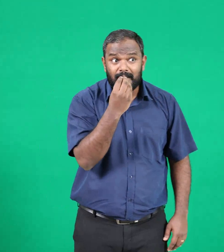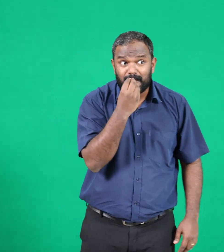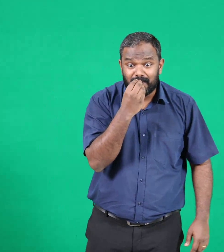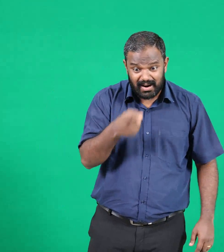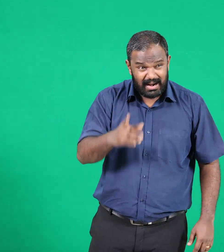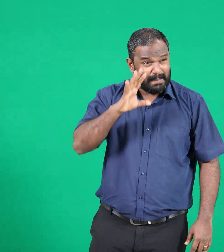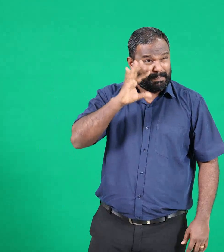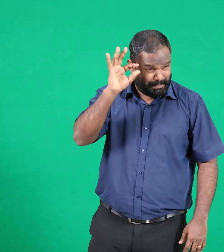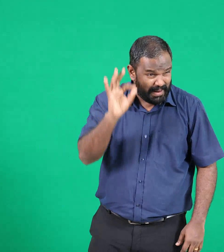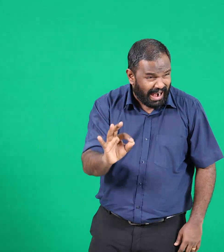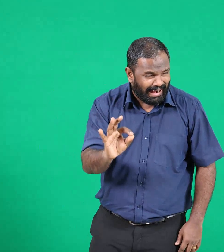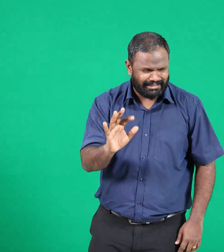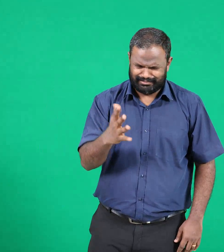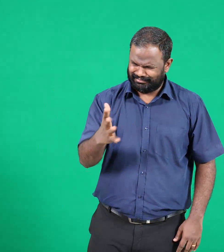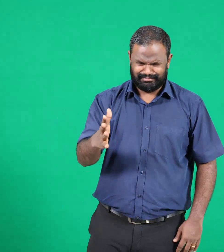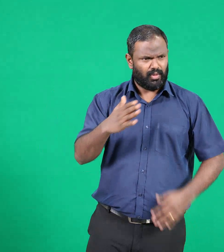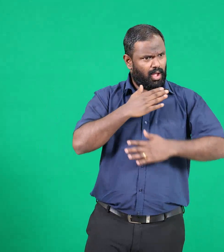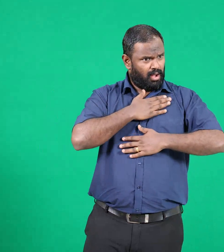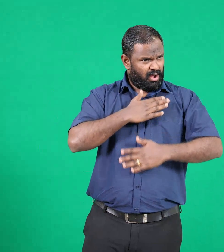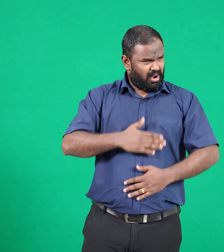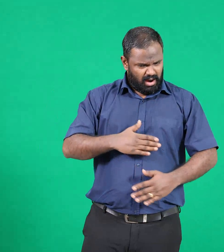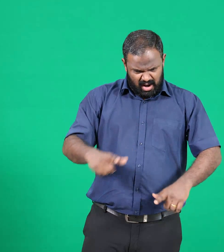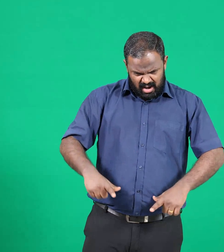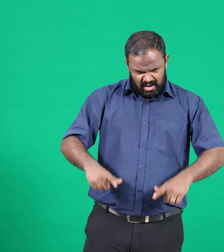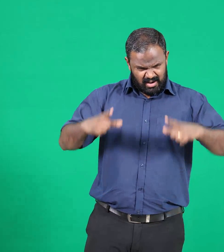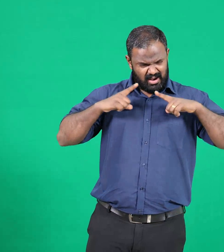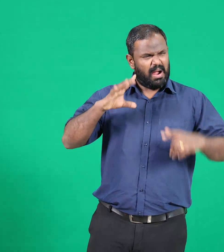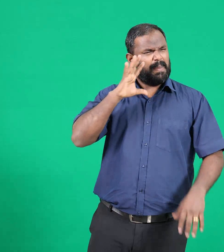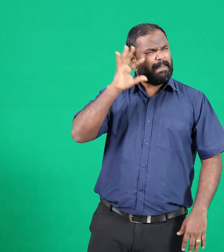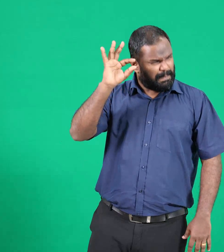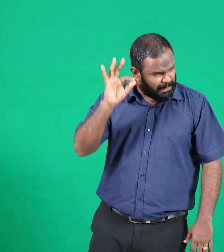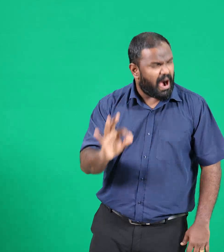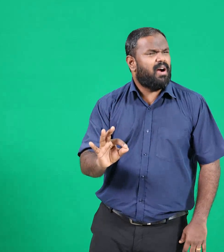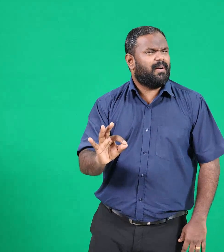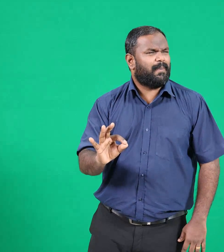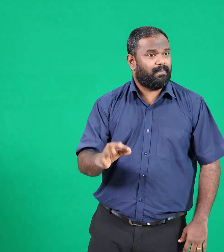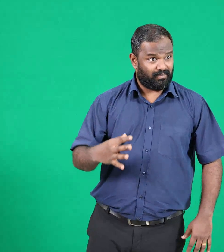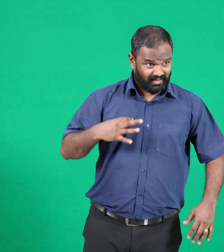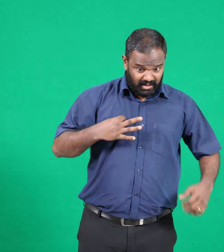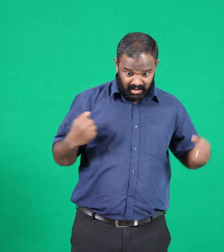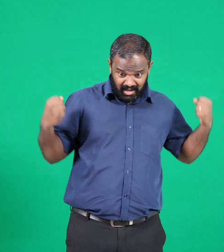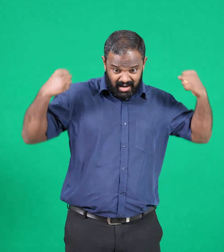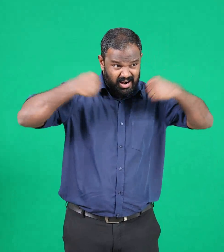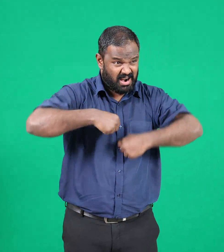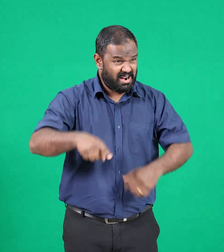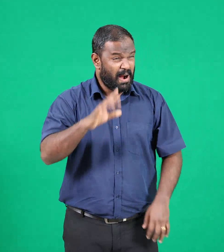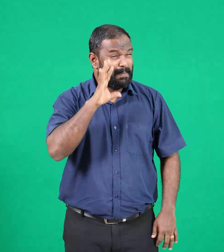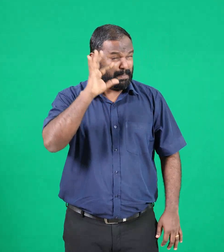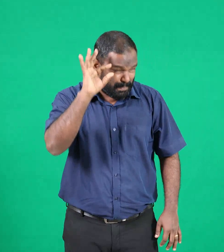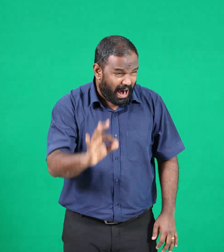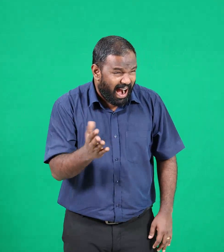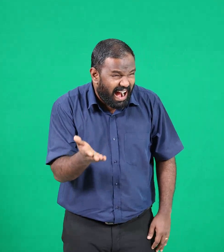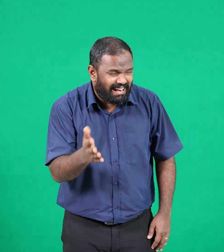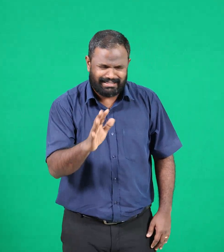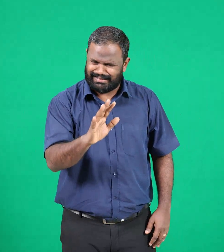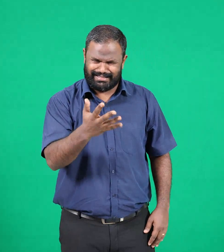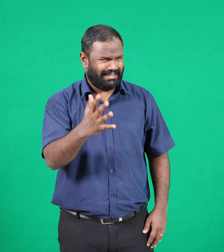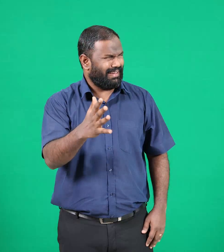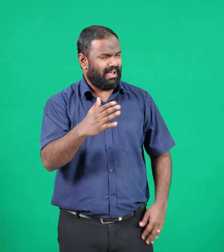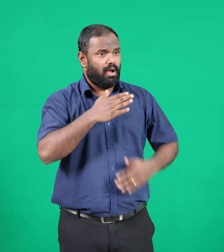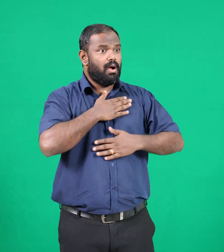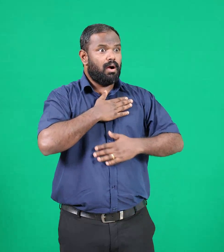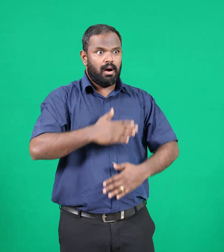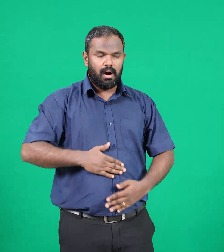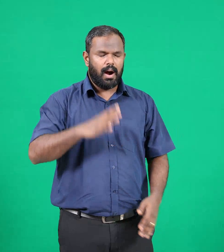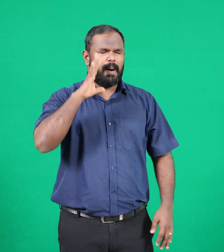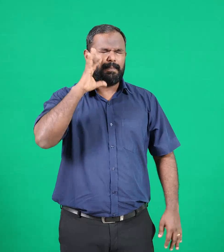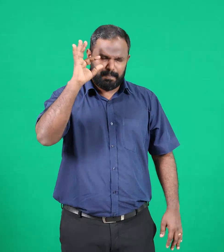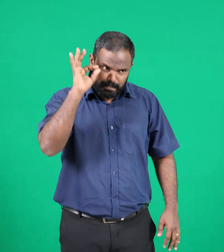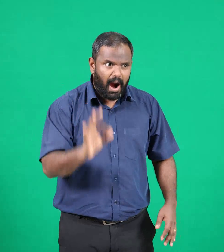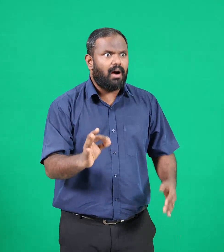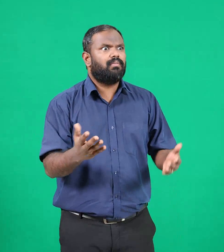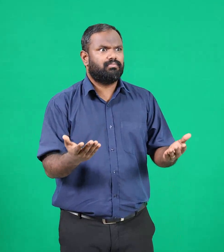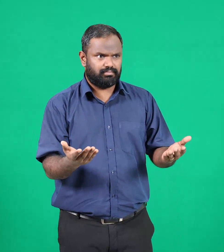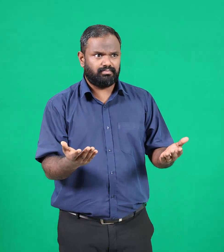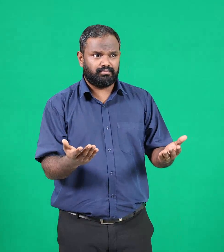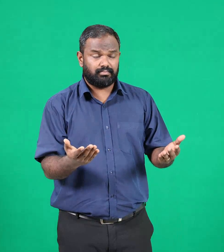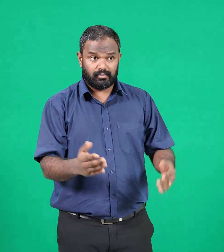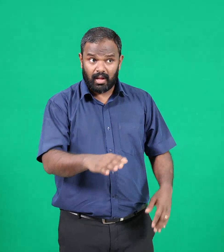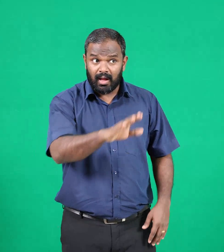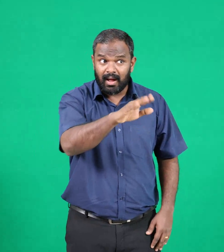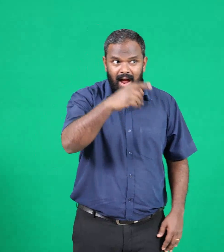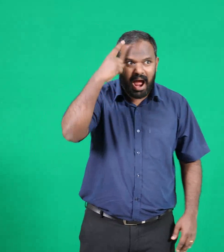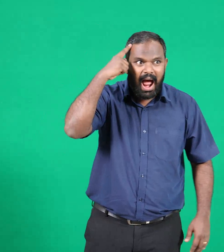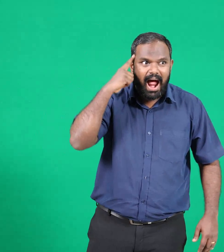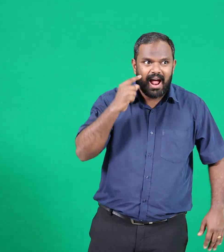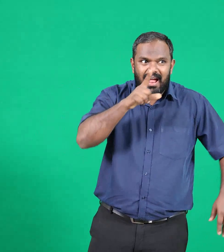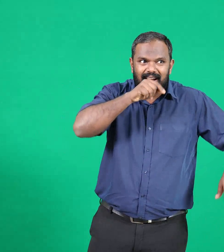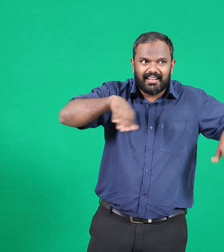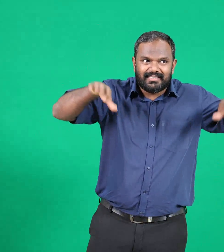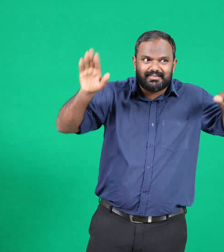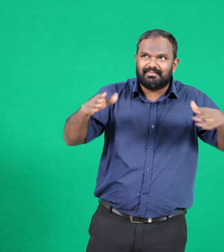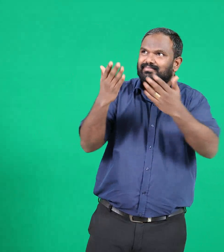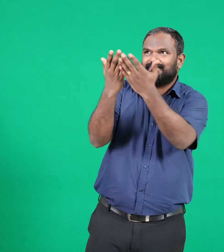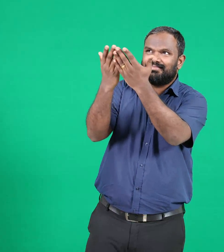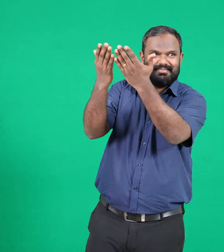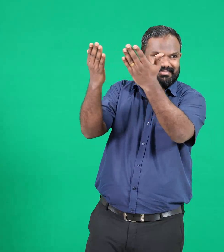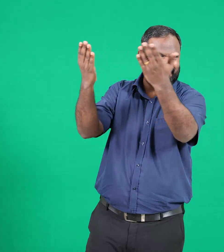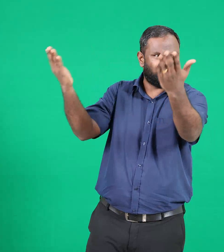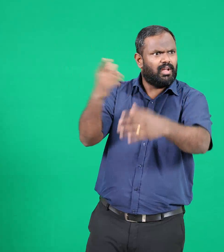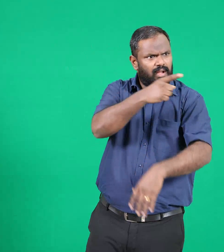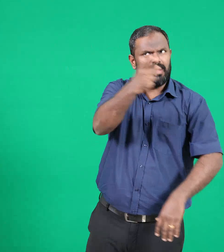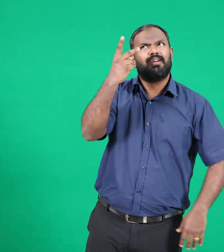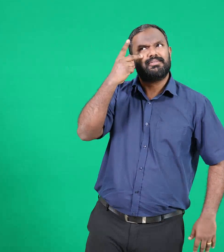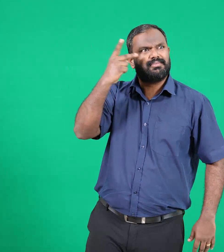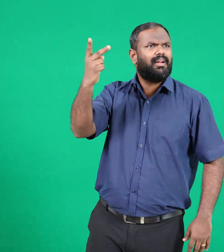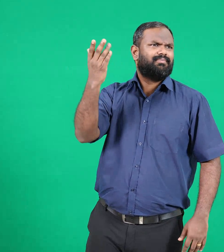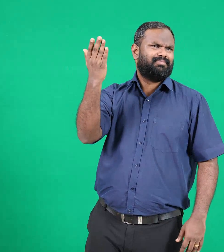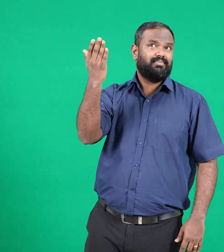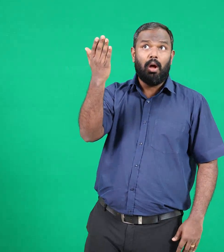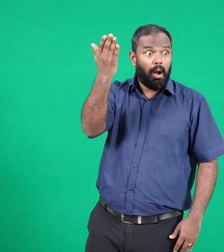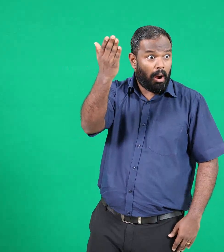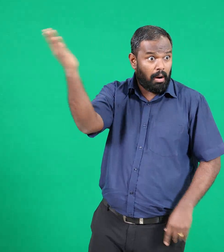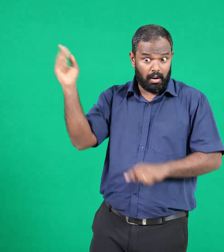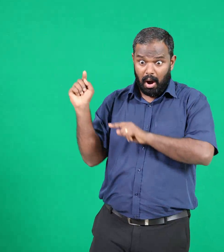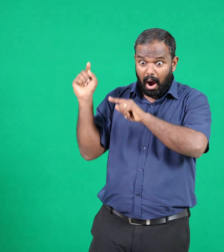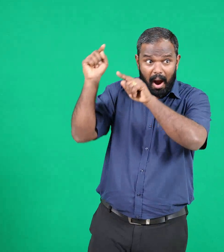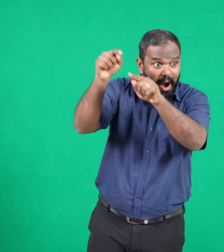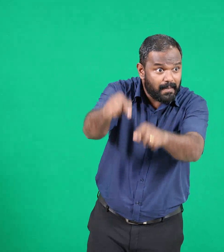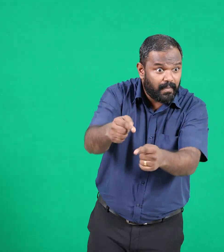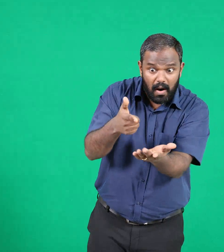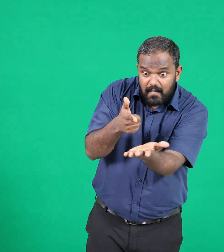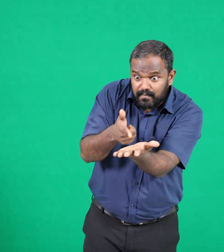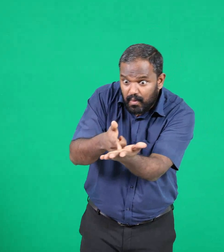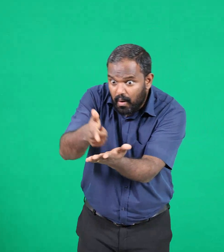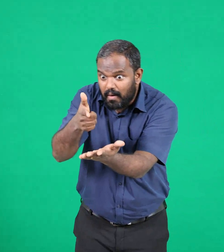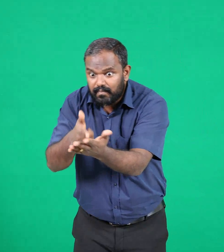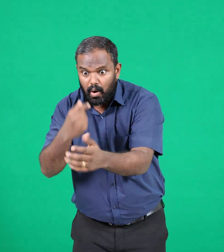For life is more than food, and the body more than clothes.